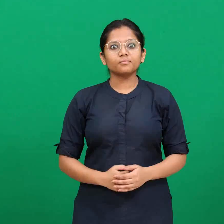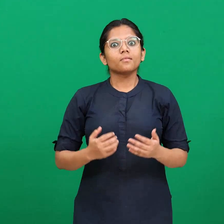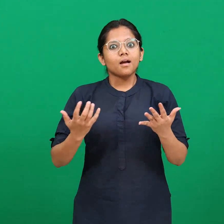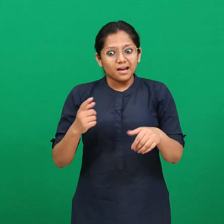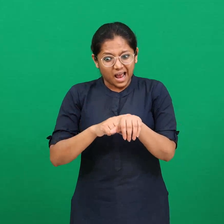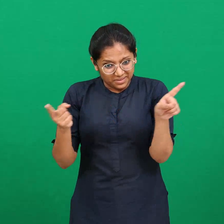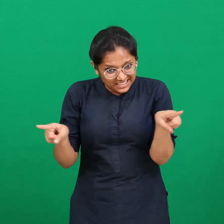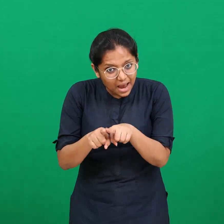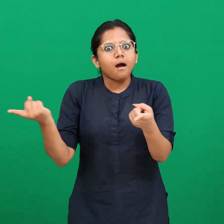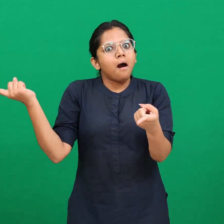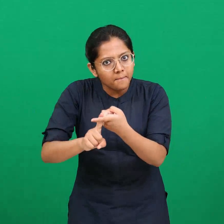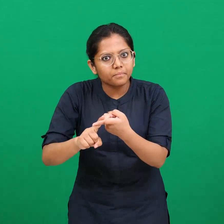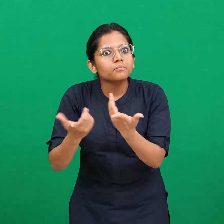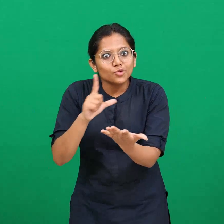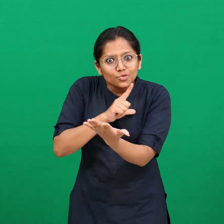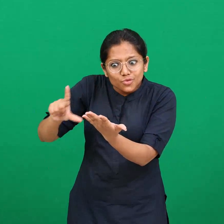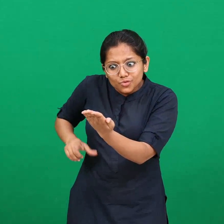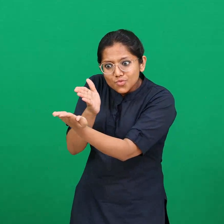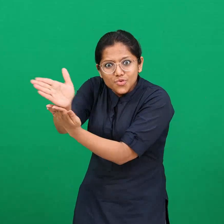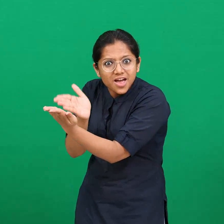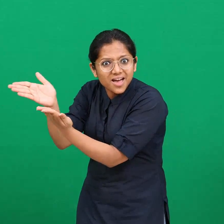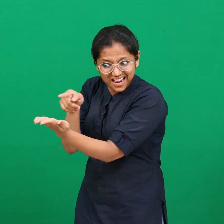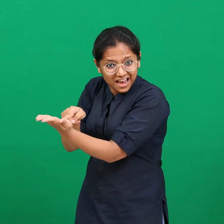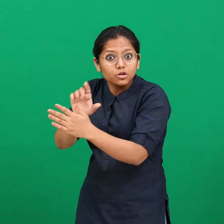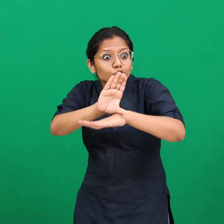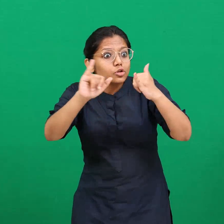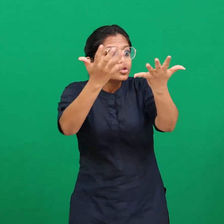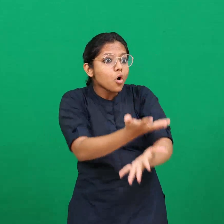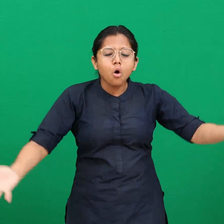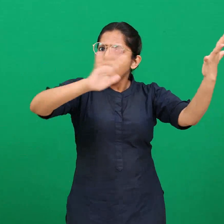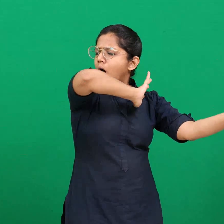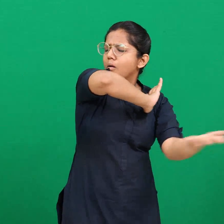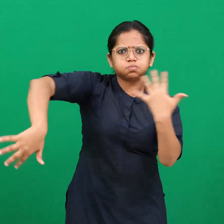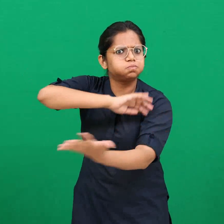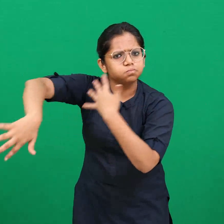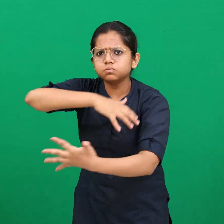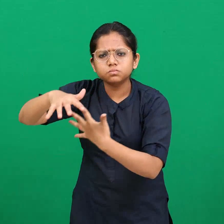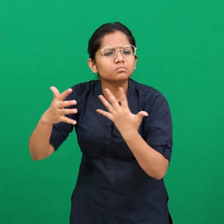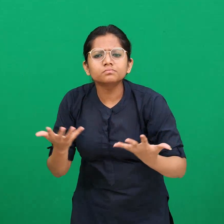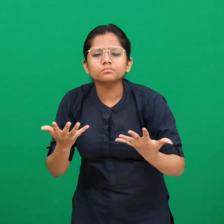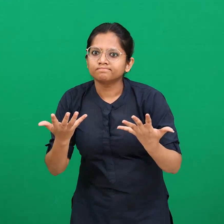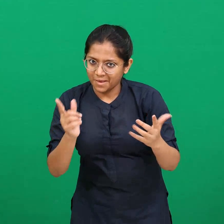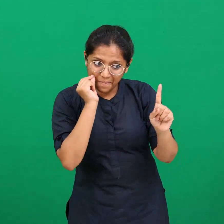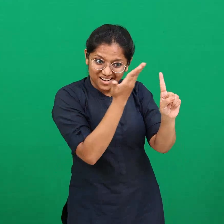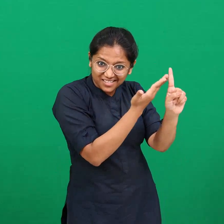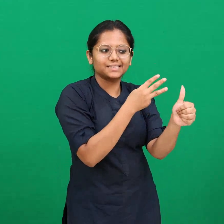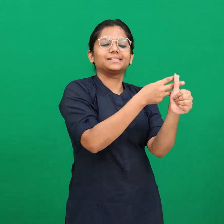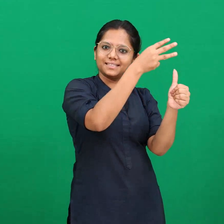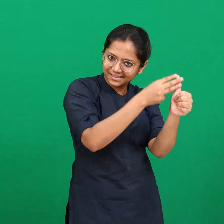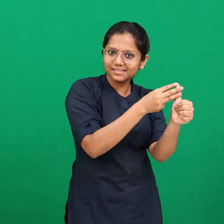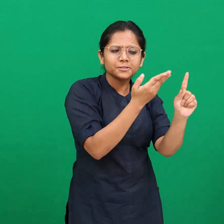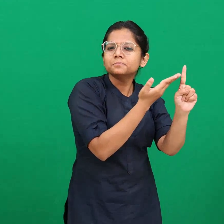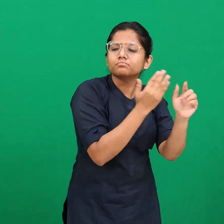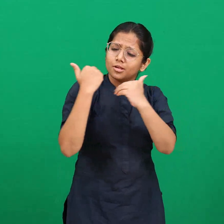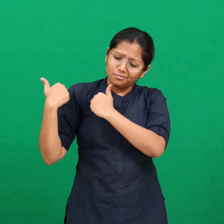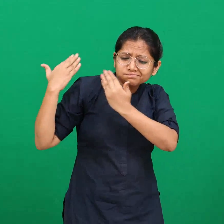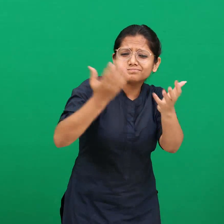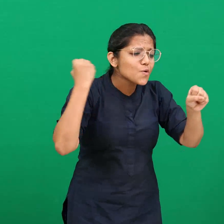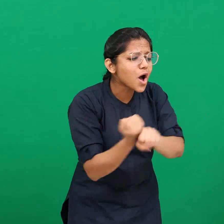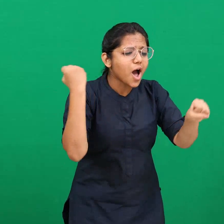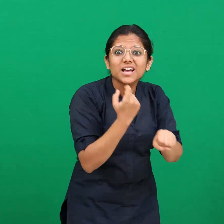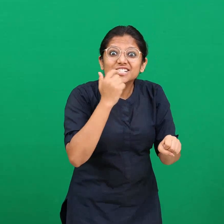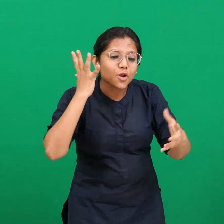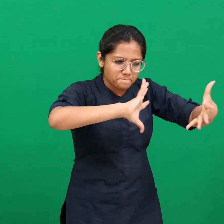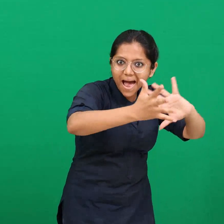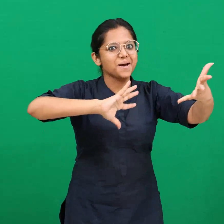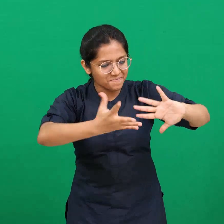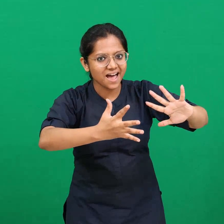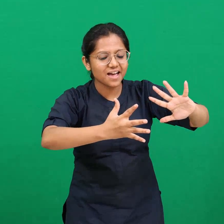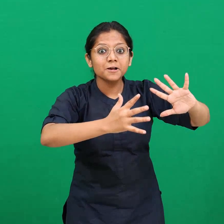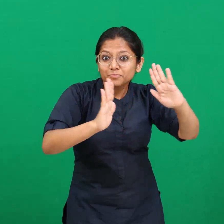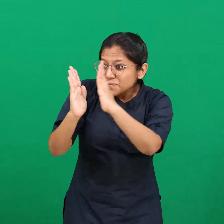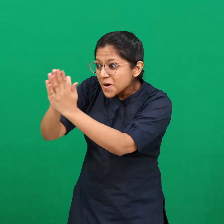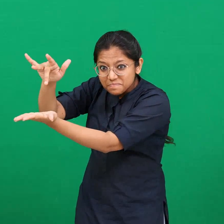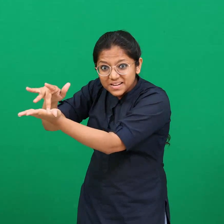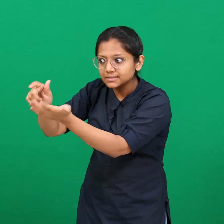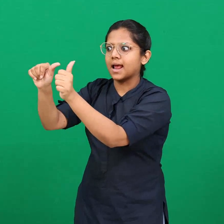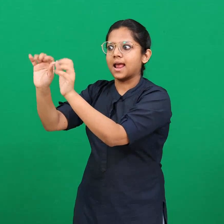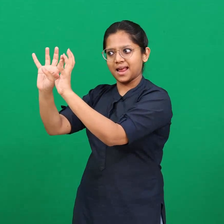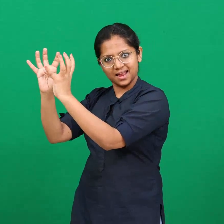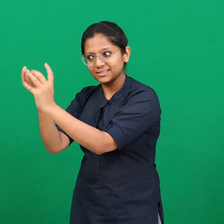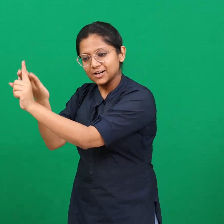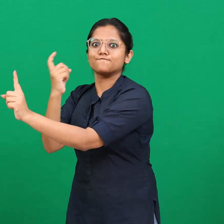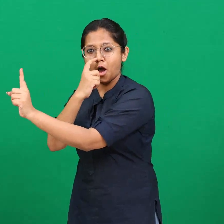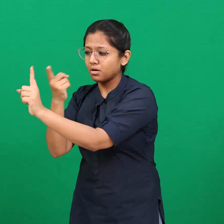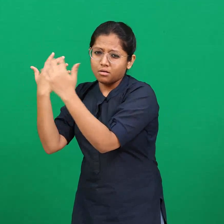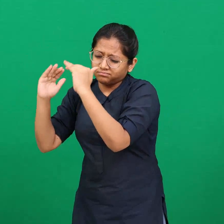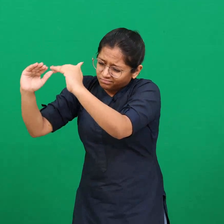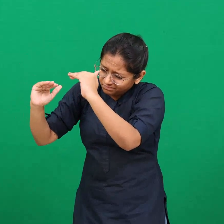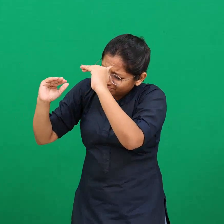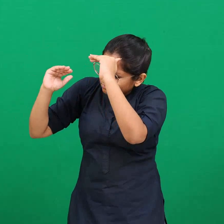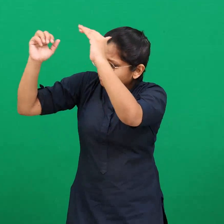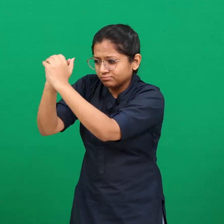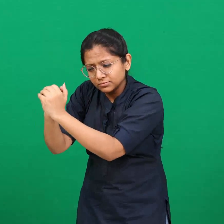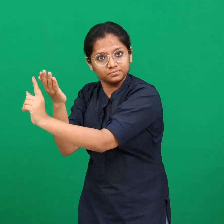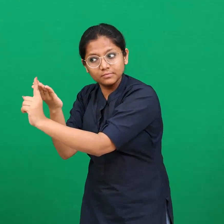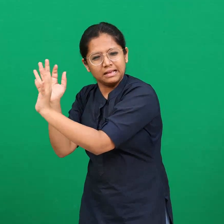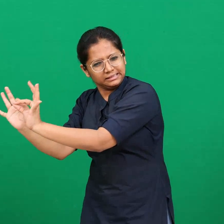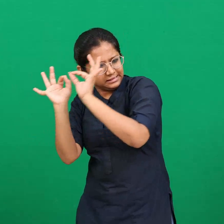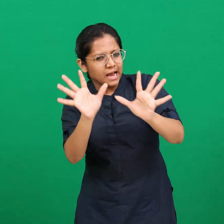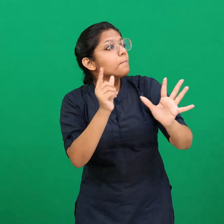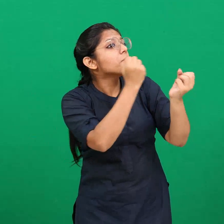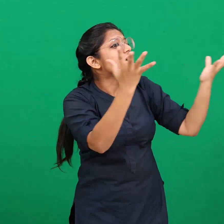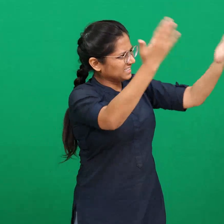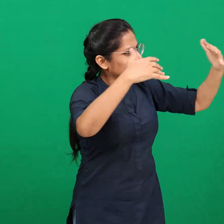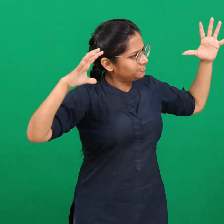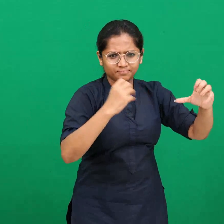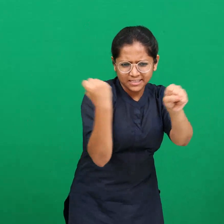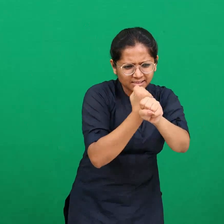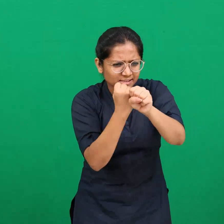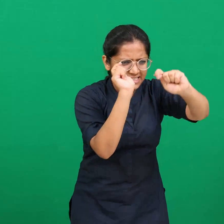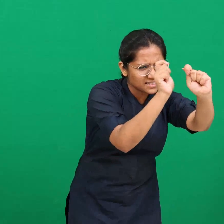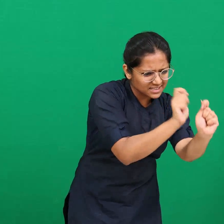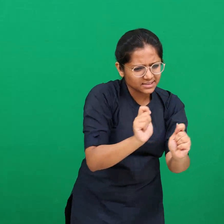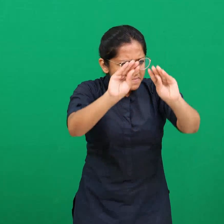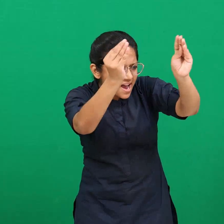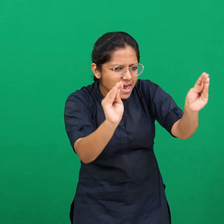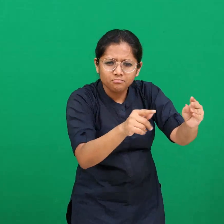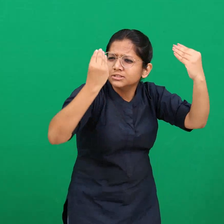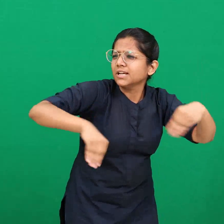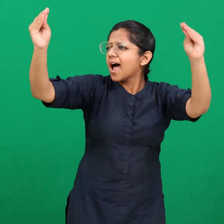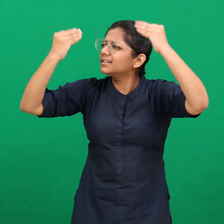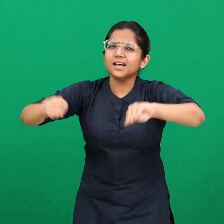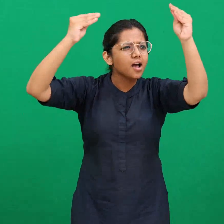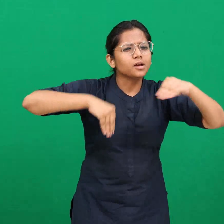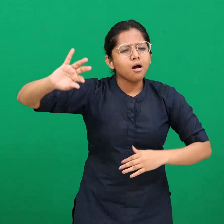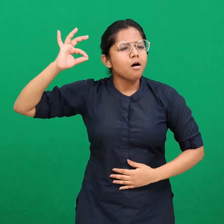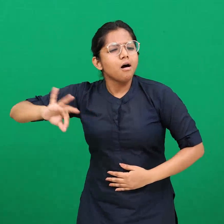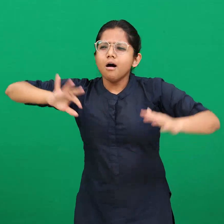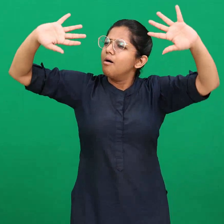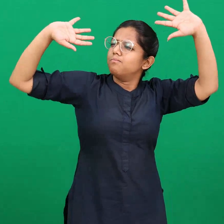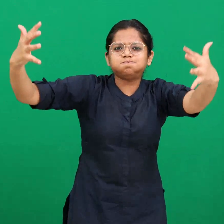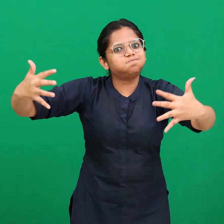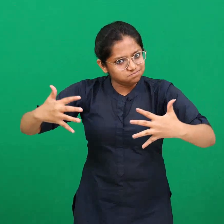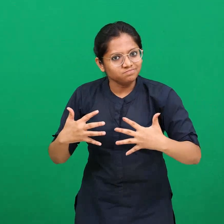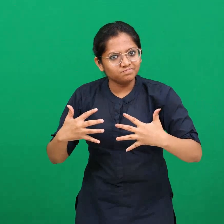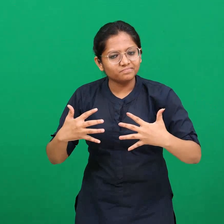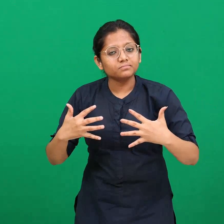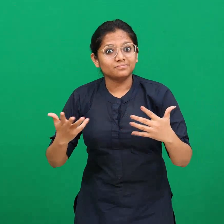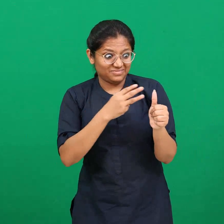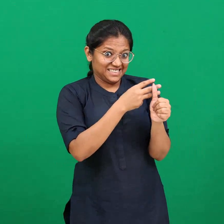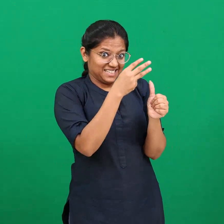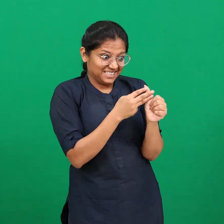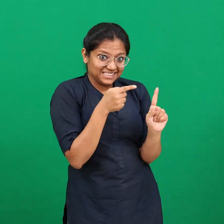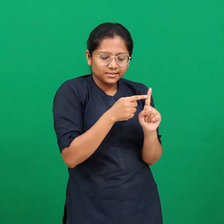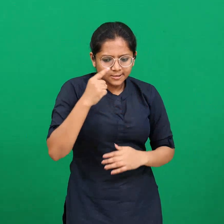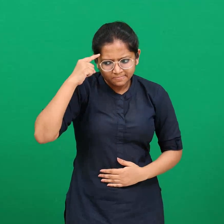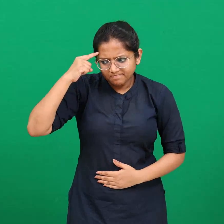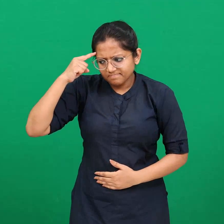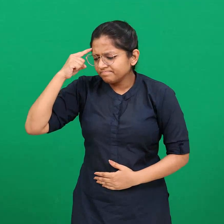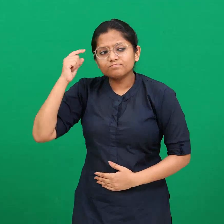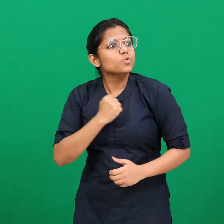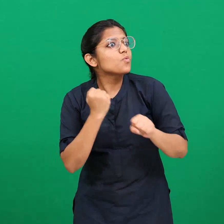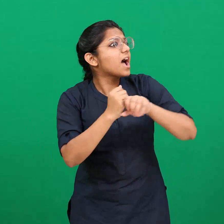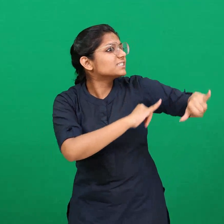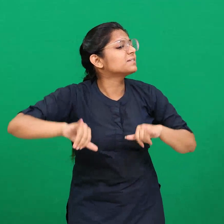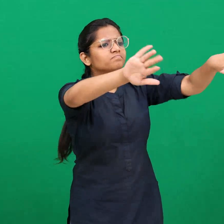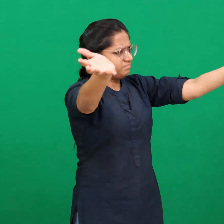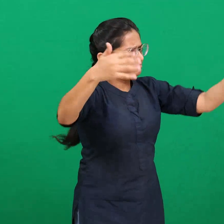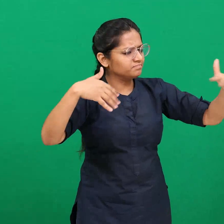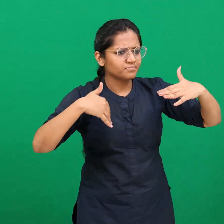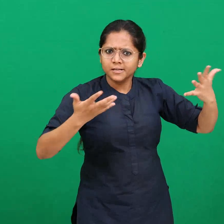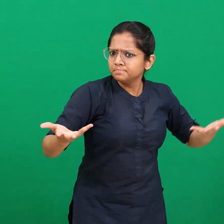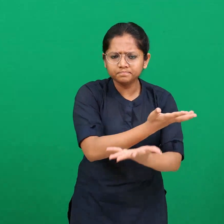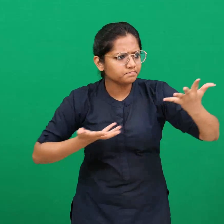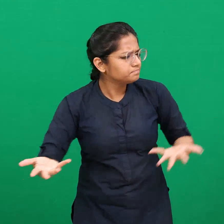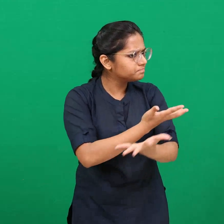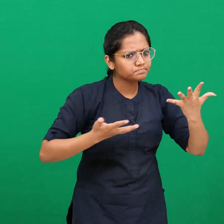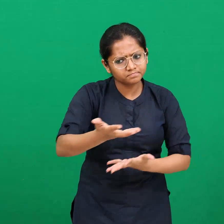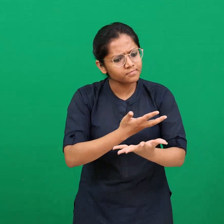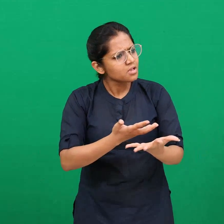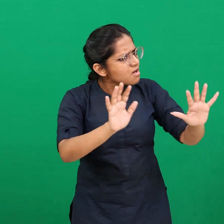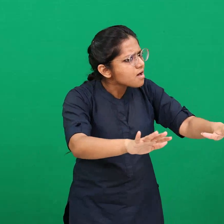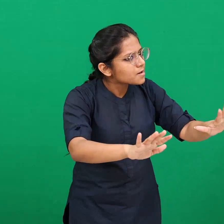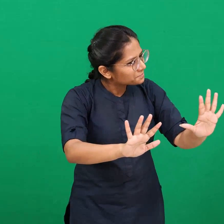About that time there arose a great disturbance about the Way. It began with a silversmith named Demetrius who made silver shrines of Artemis, bringing much business to the craftsmen. Demetrius assembled the craftsmen, along with the workmen in related trades.